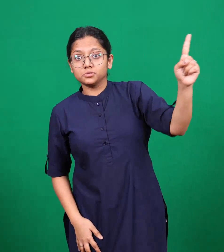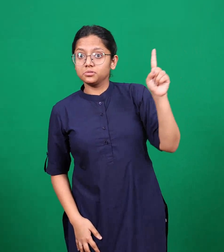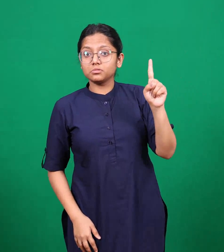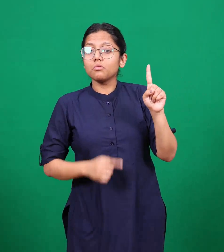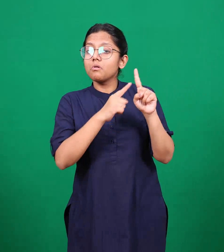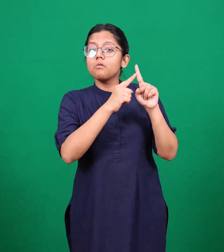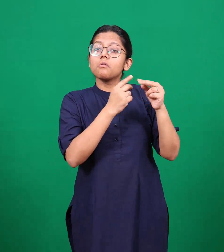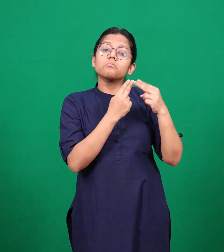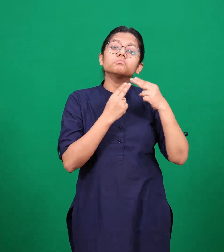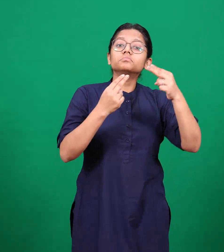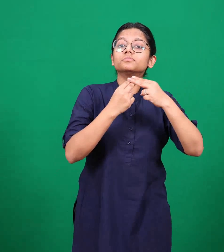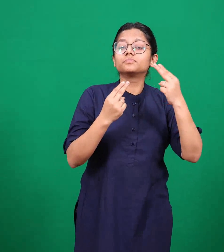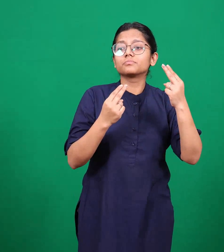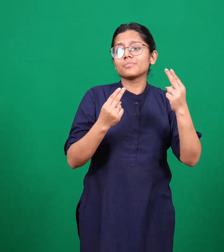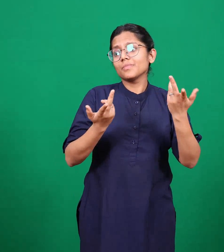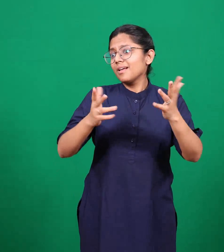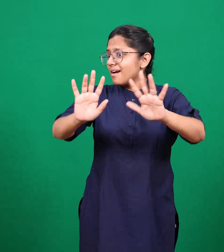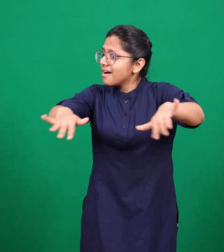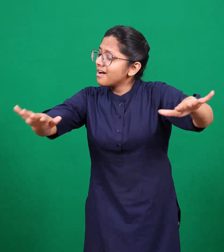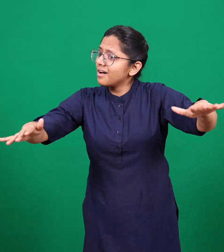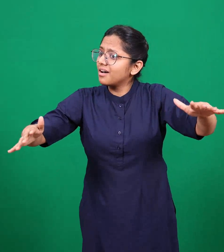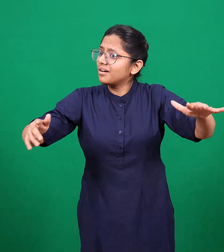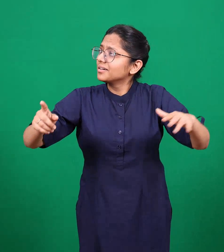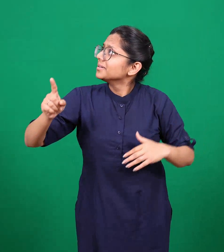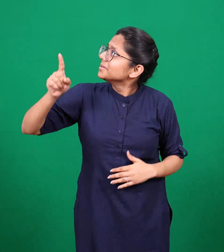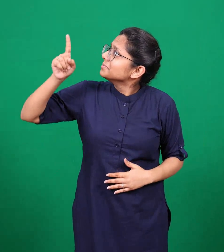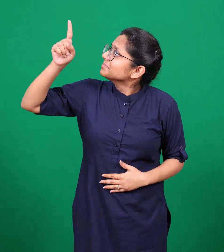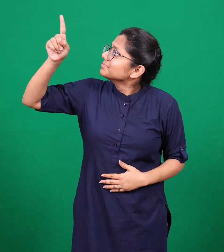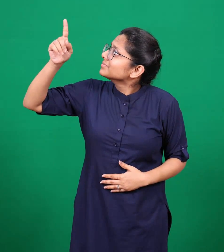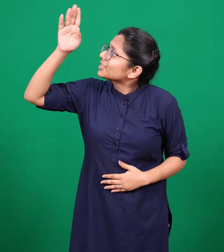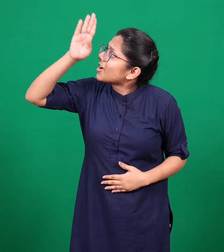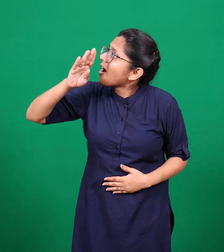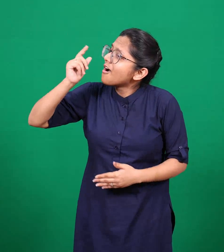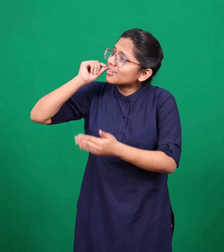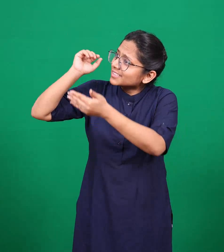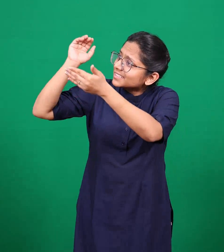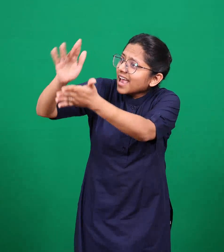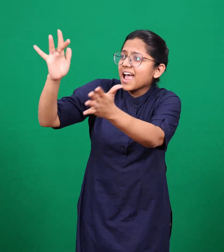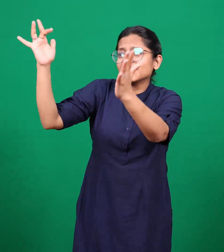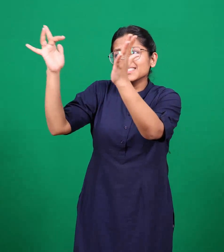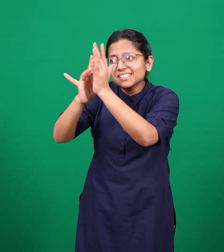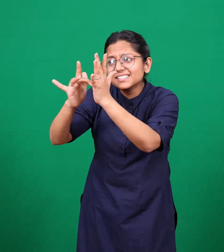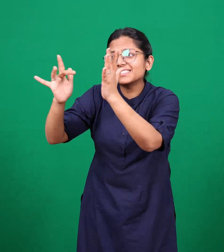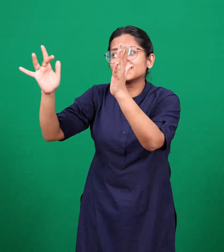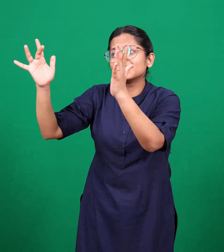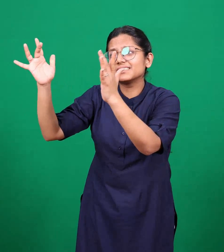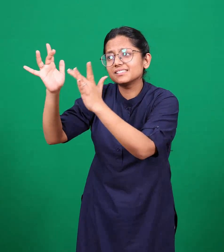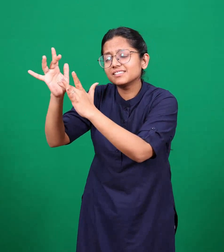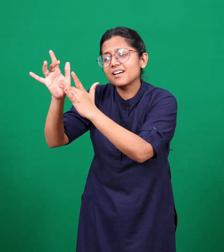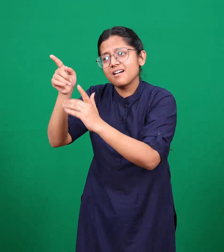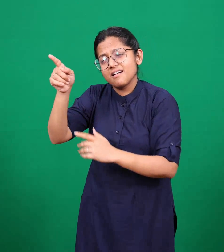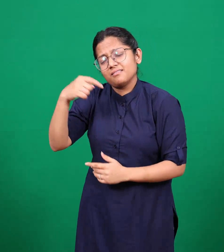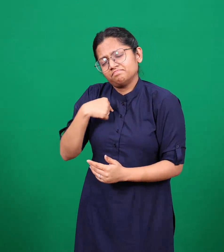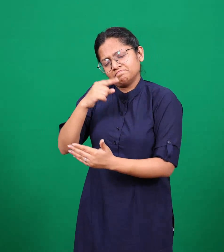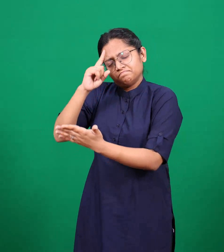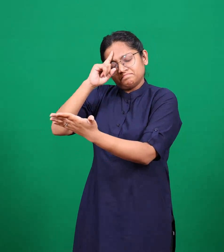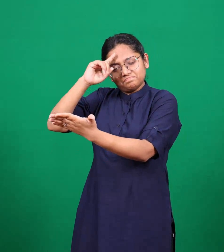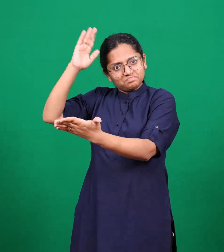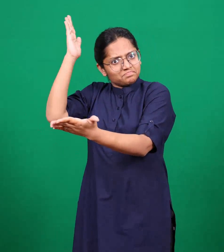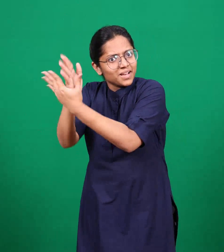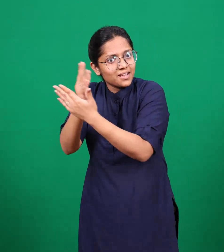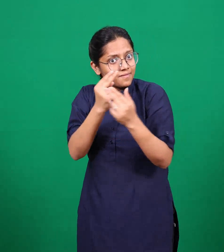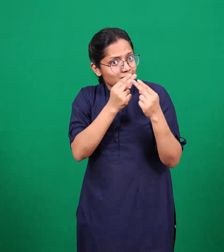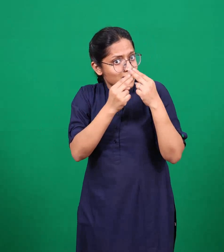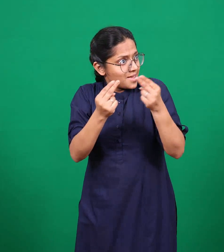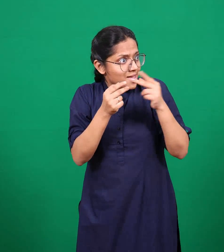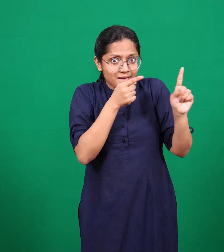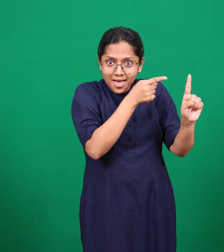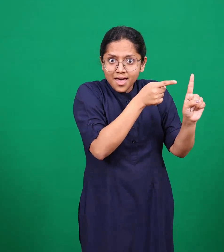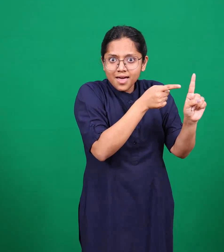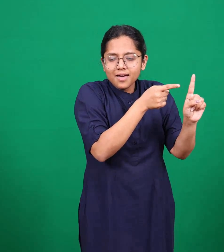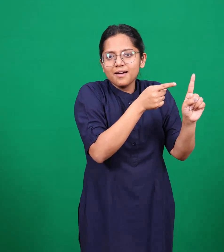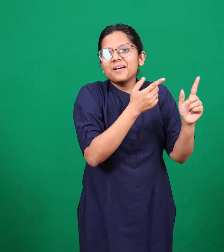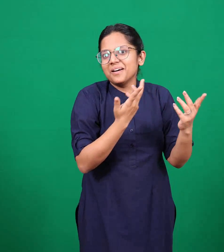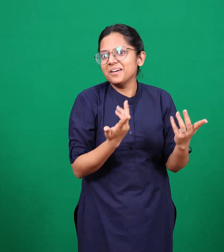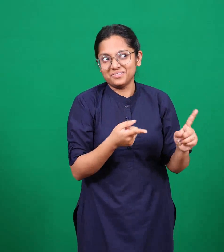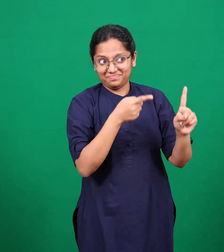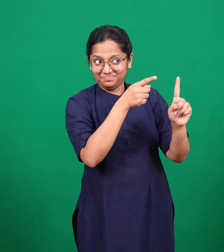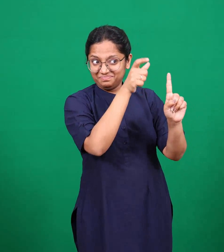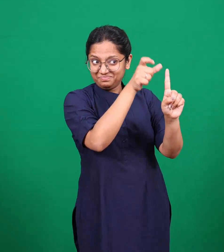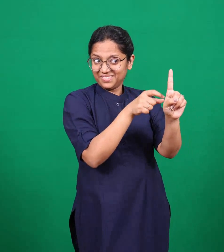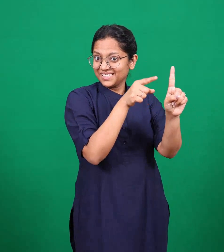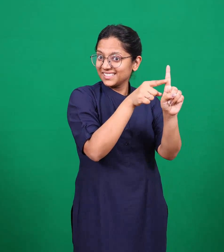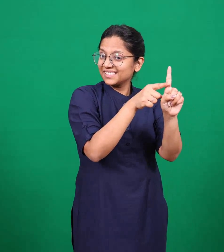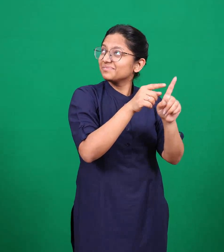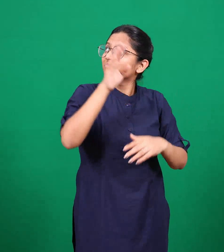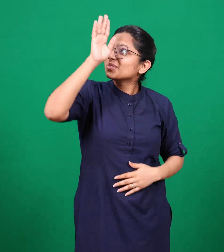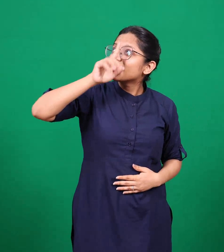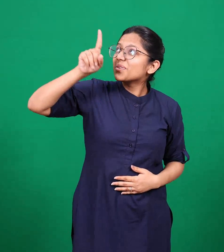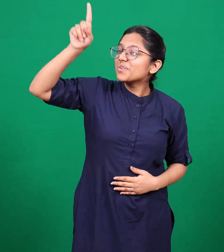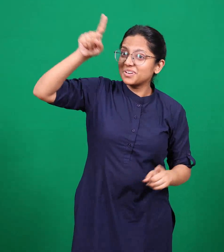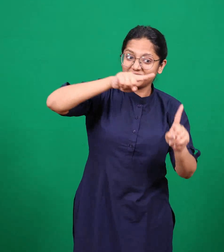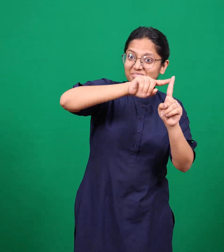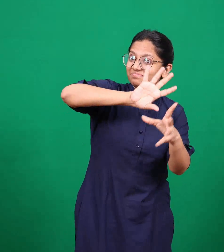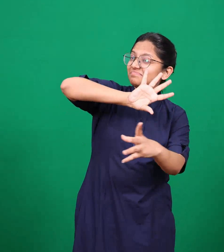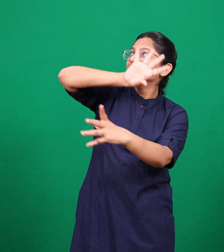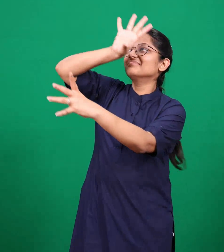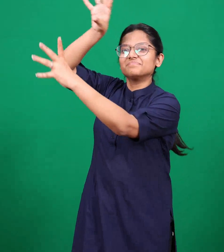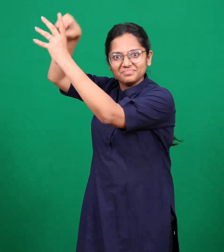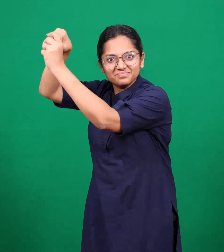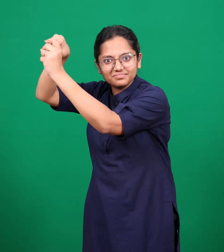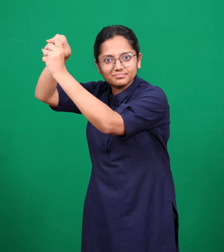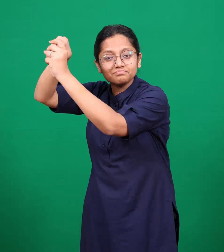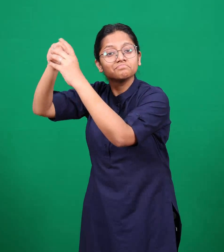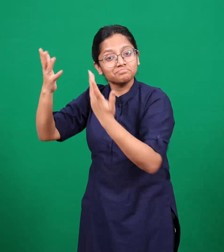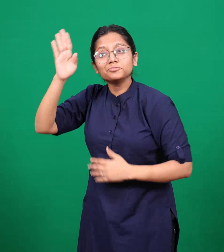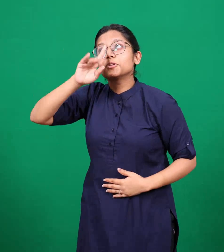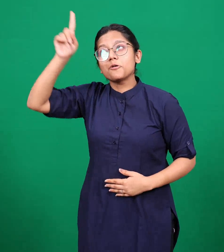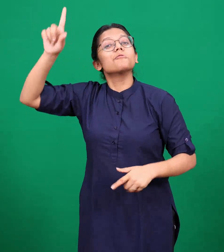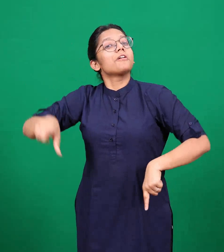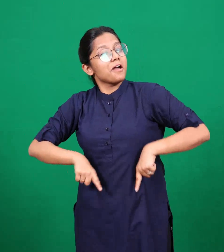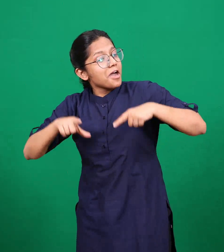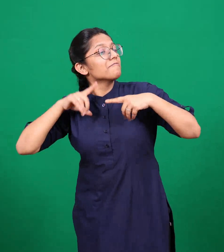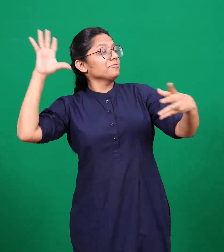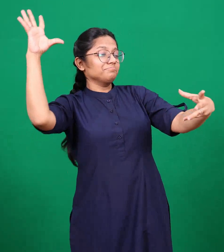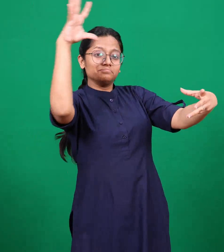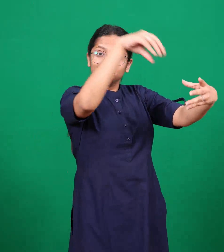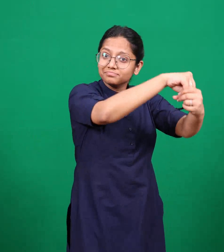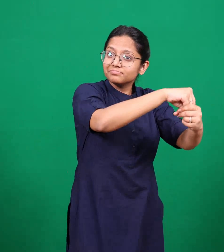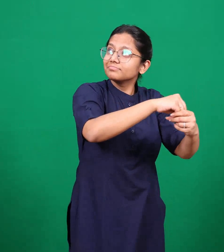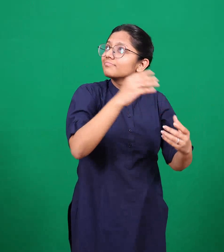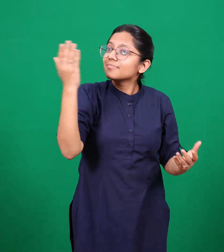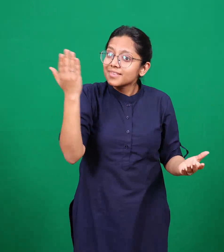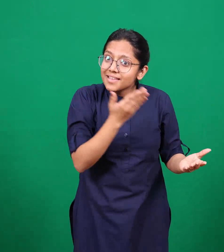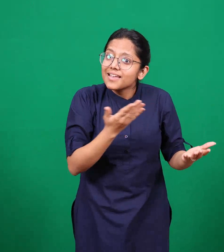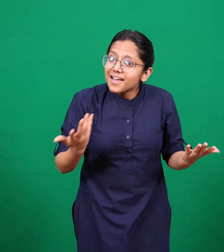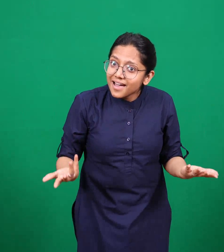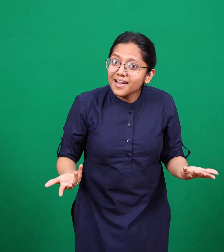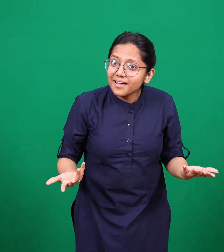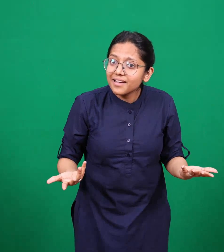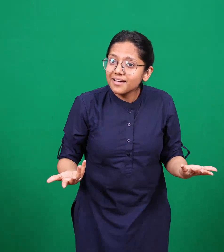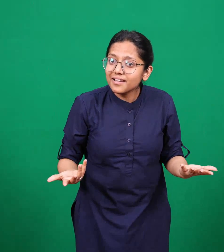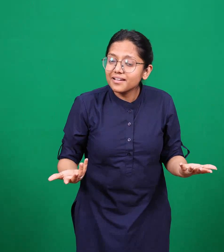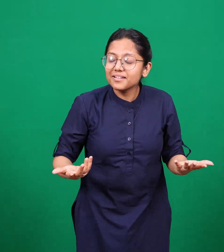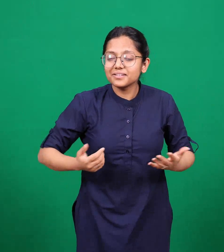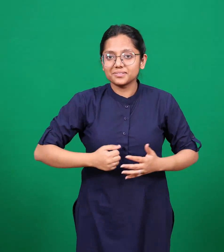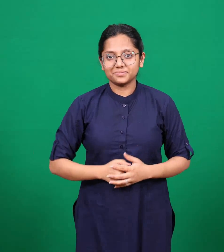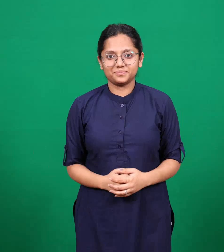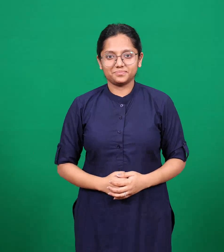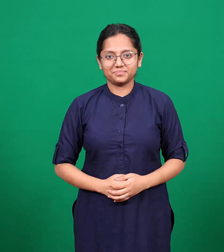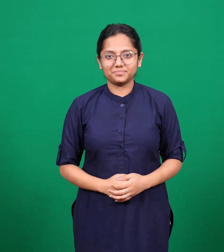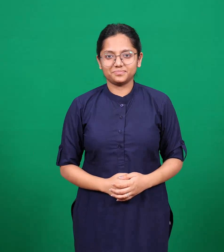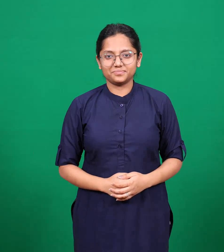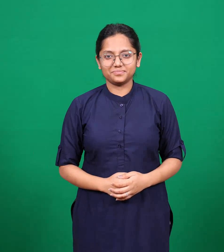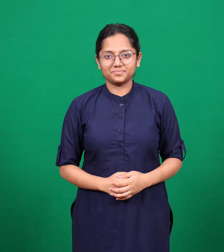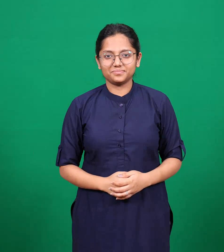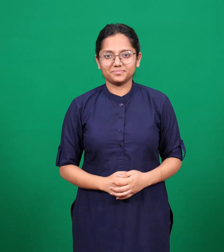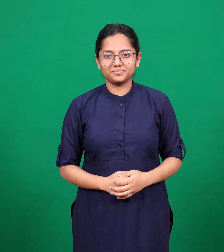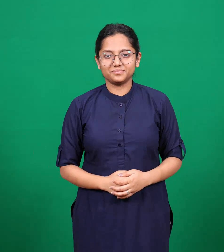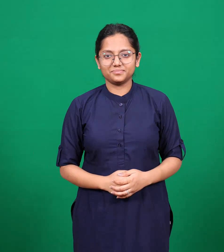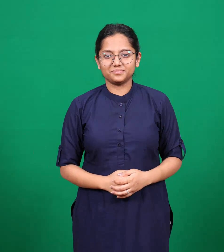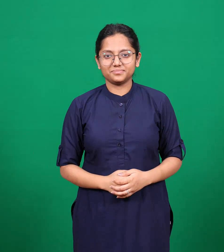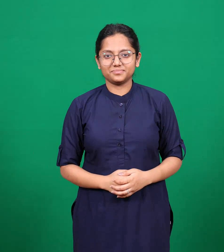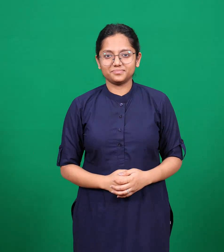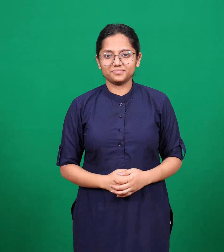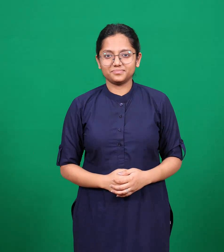If anyone confesses that Jesus is the Son of God, God abides in him, and he in God.